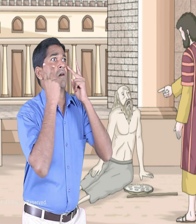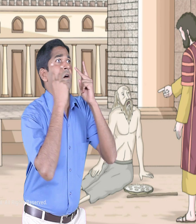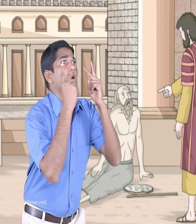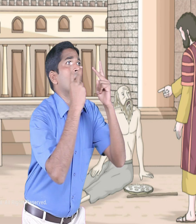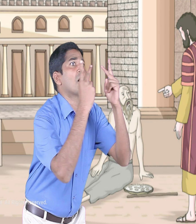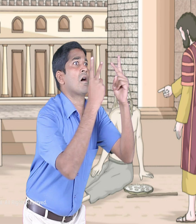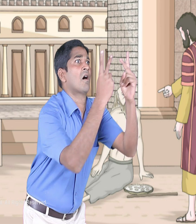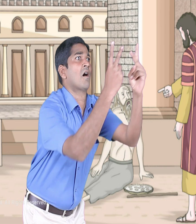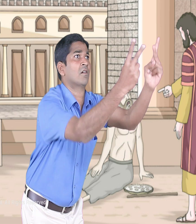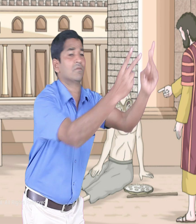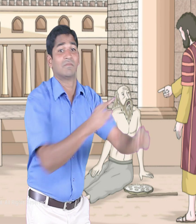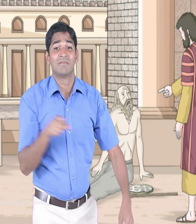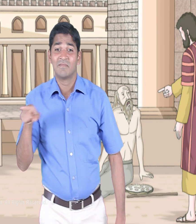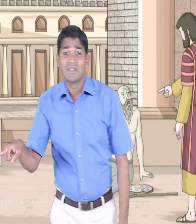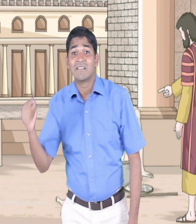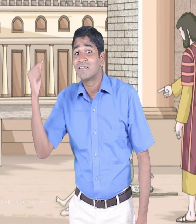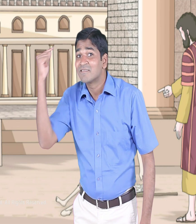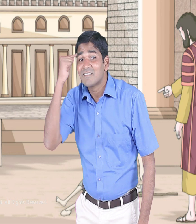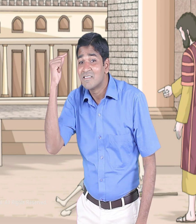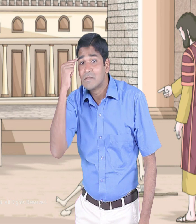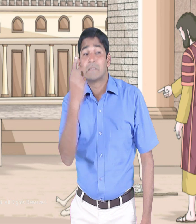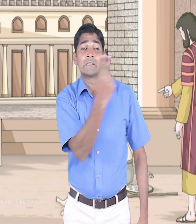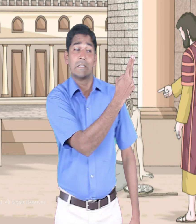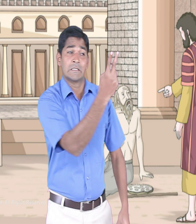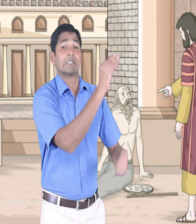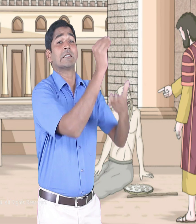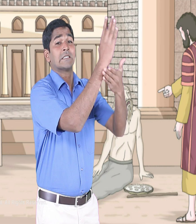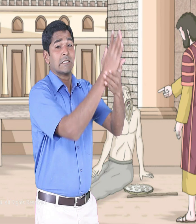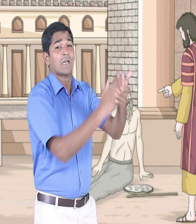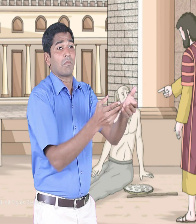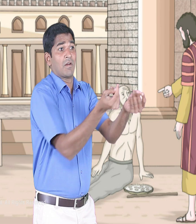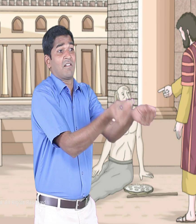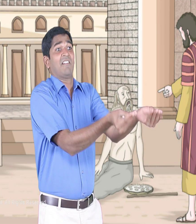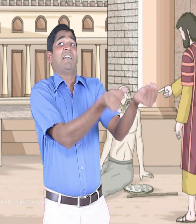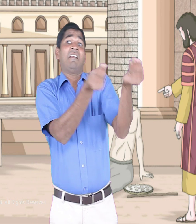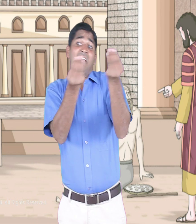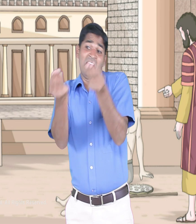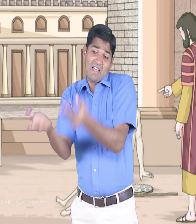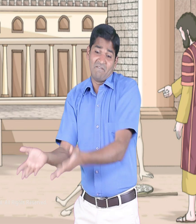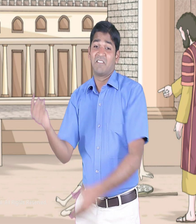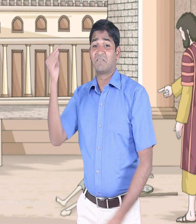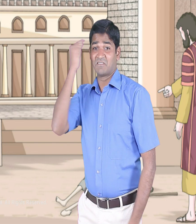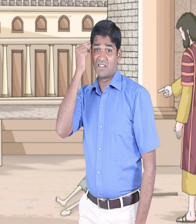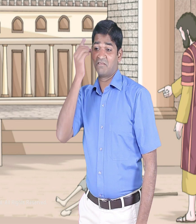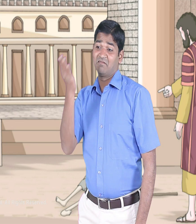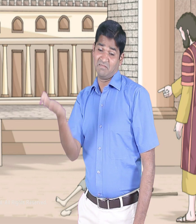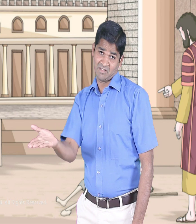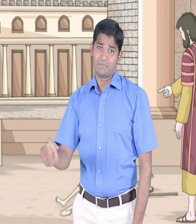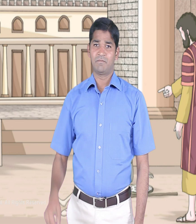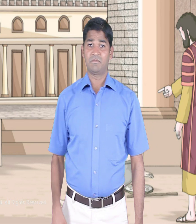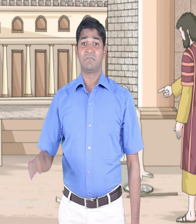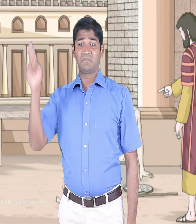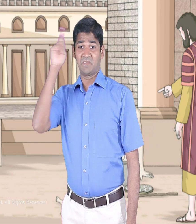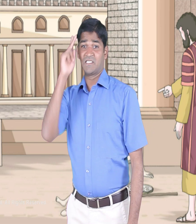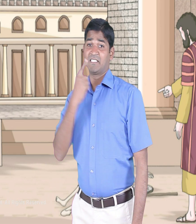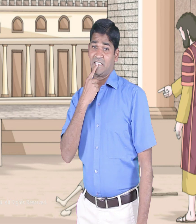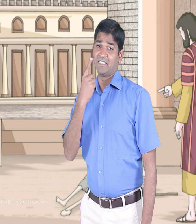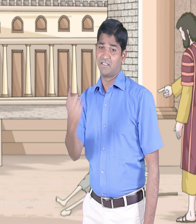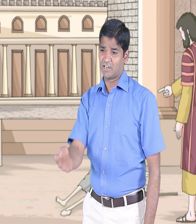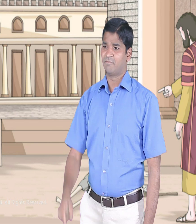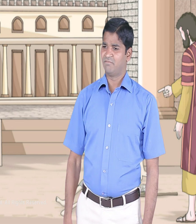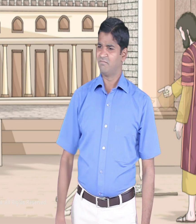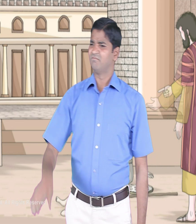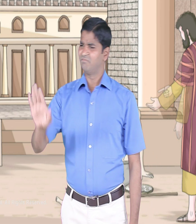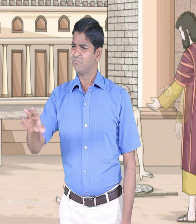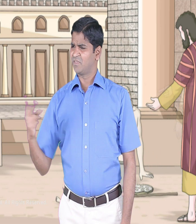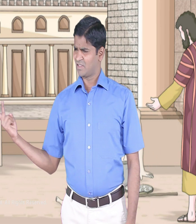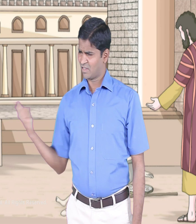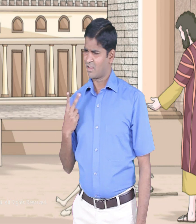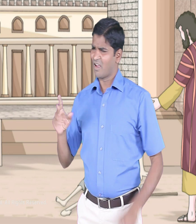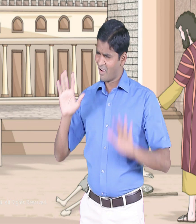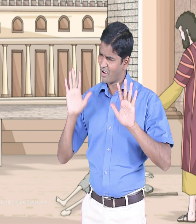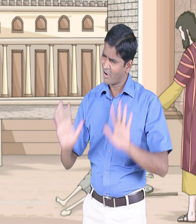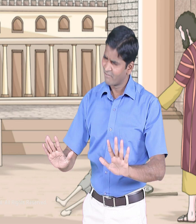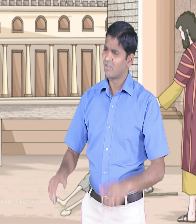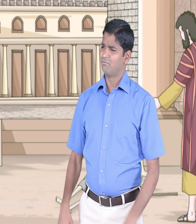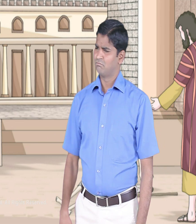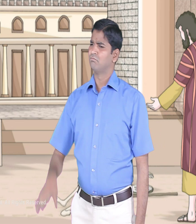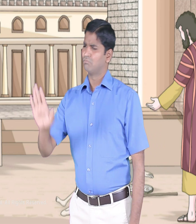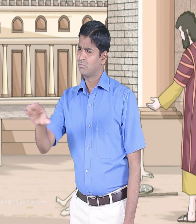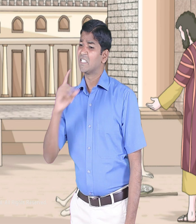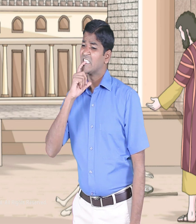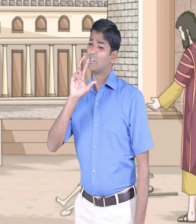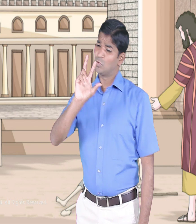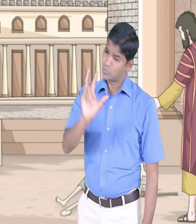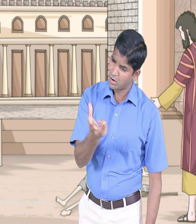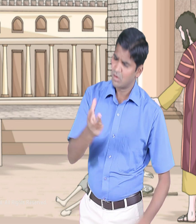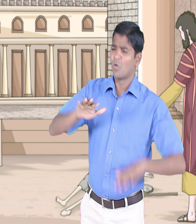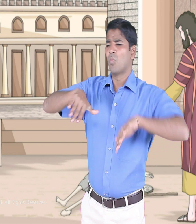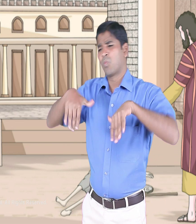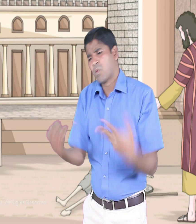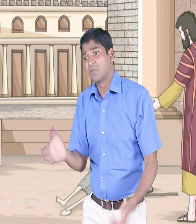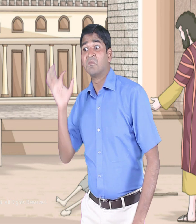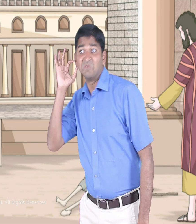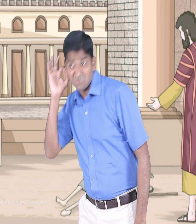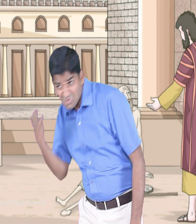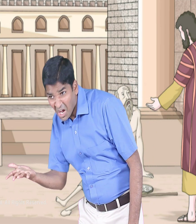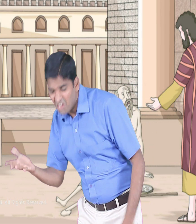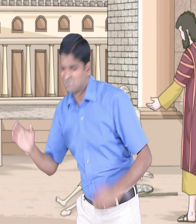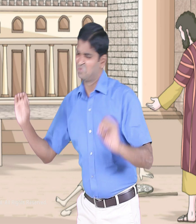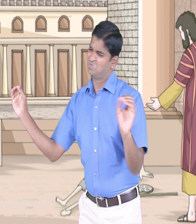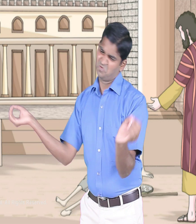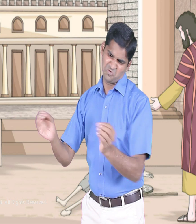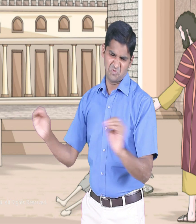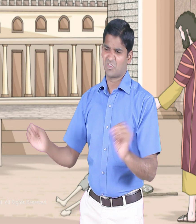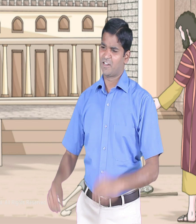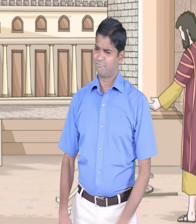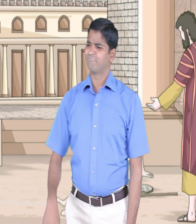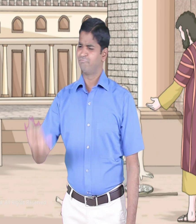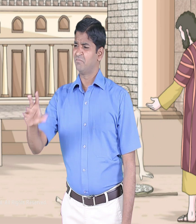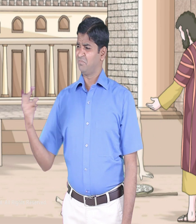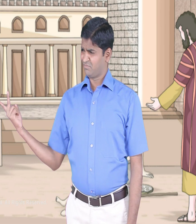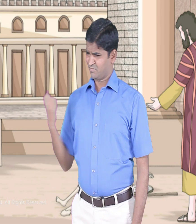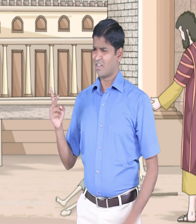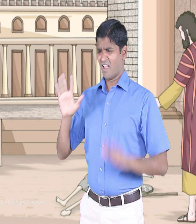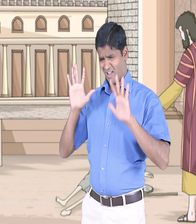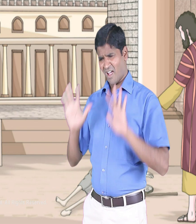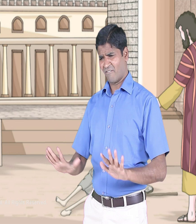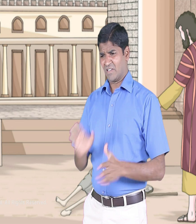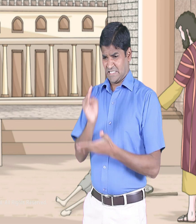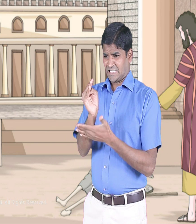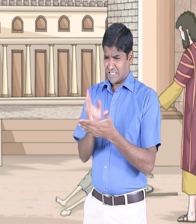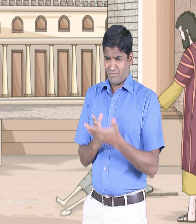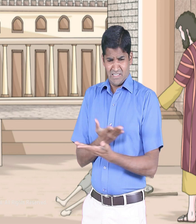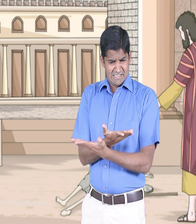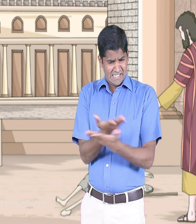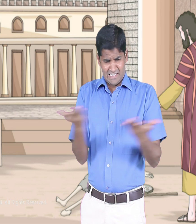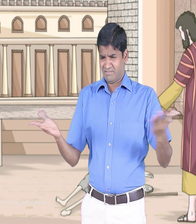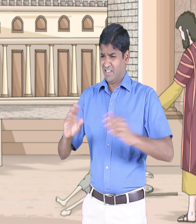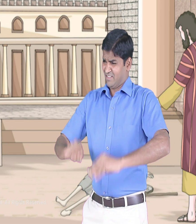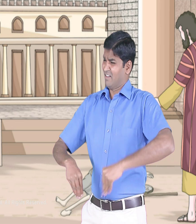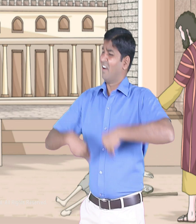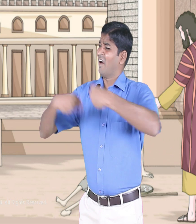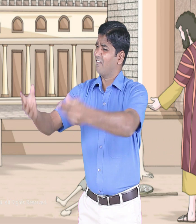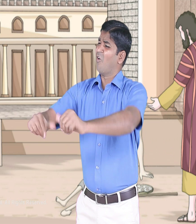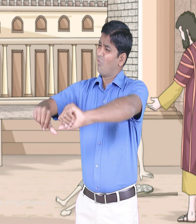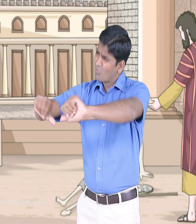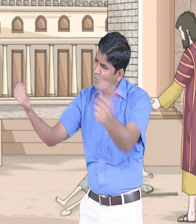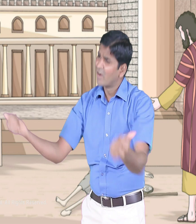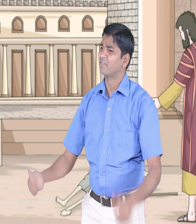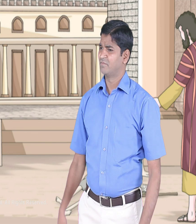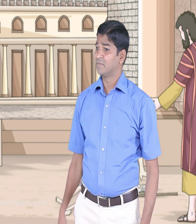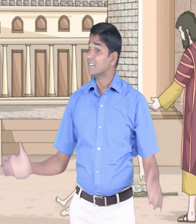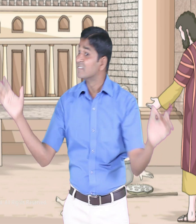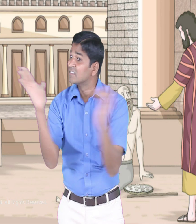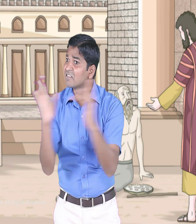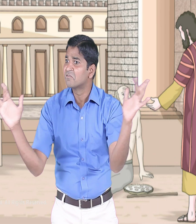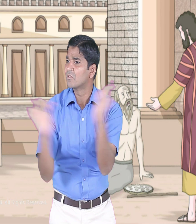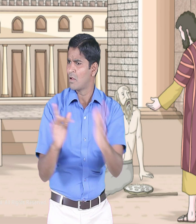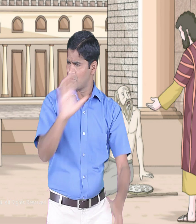“Look at us!” said Peter. So the man gave them his attention, expecting to receive something from them.